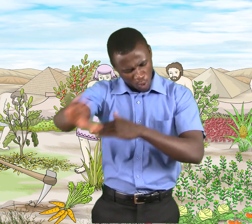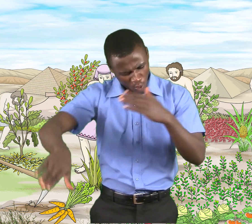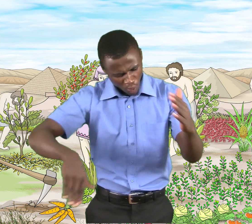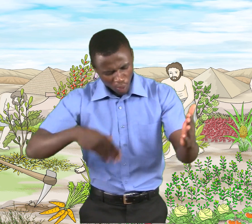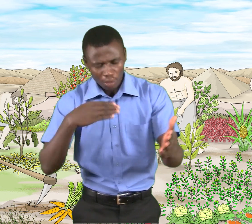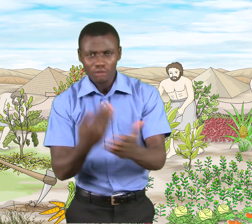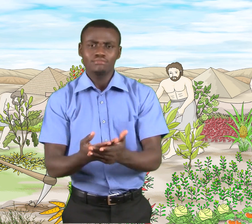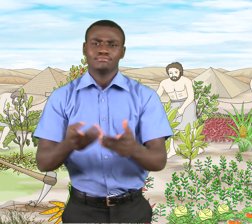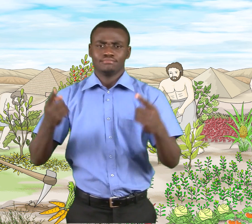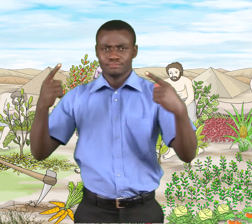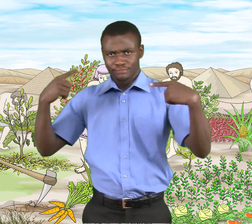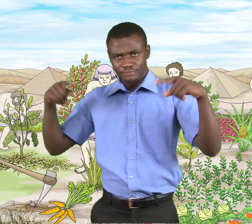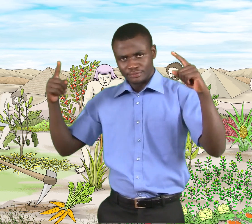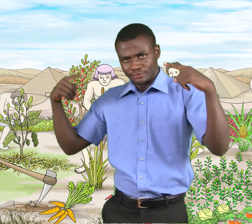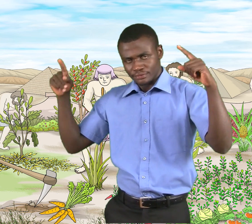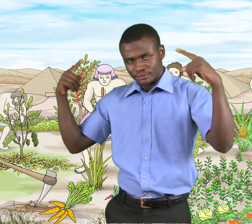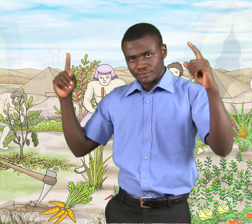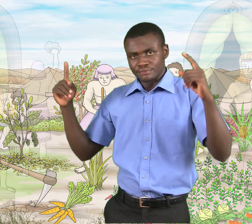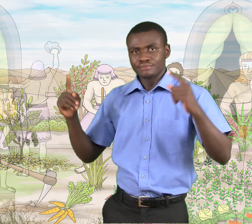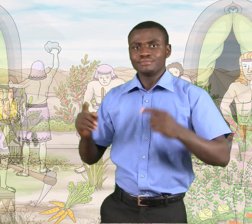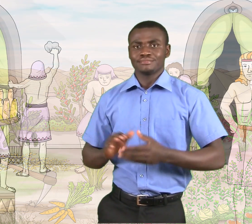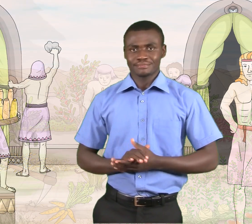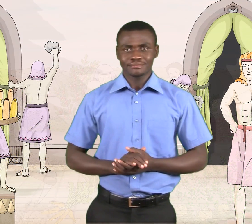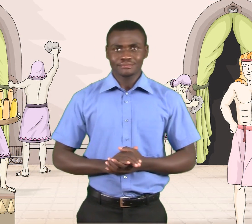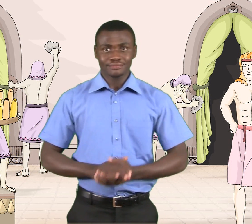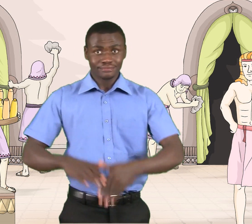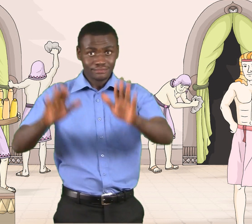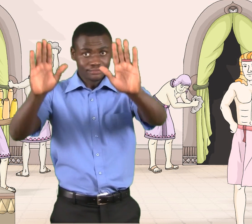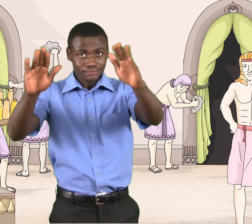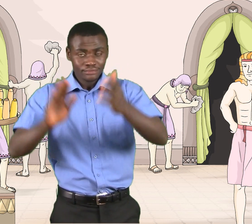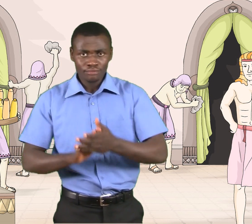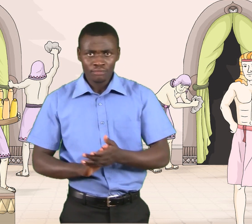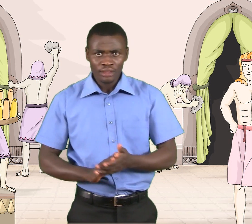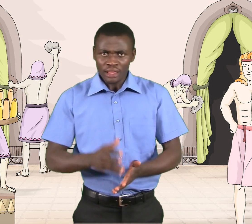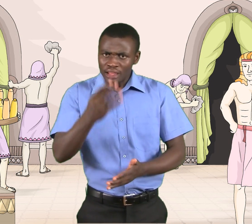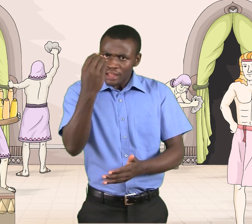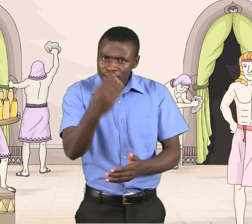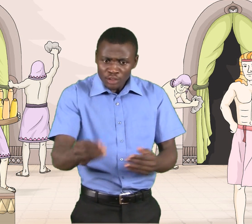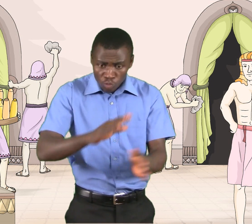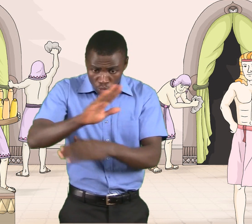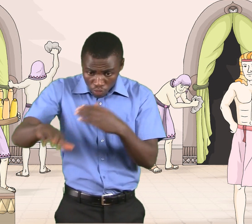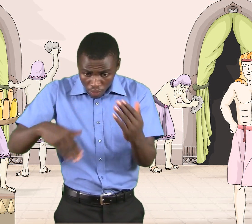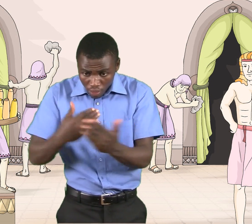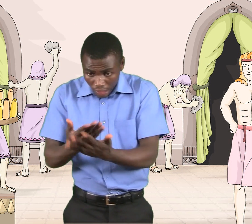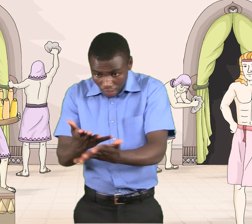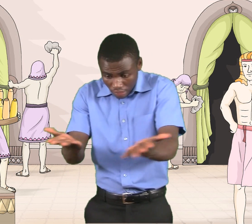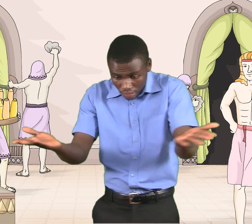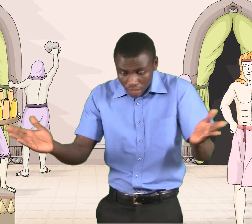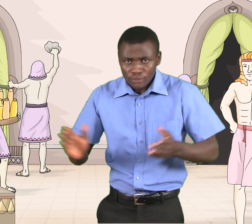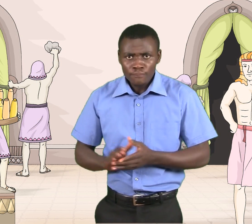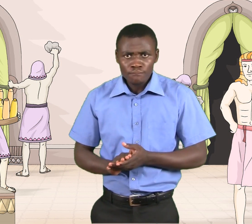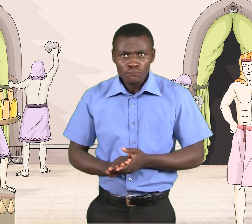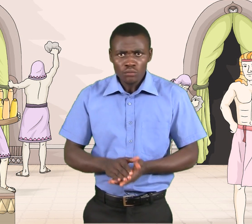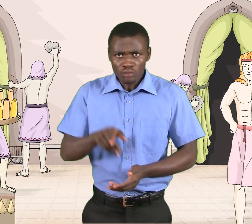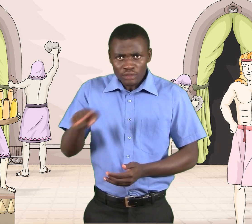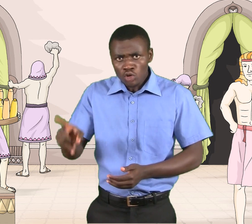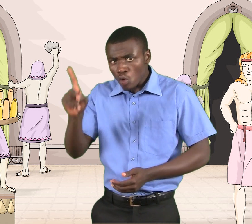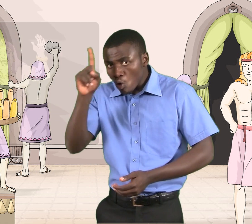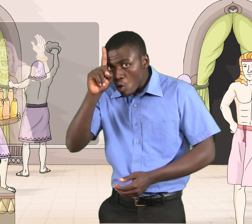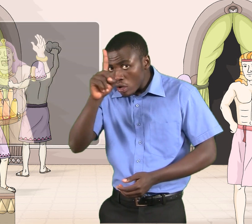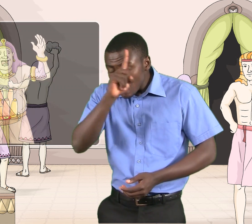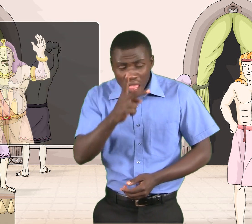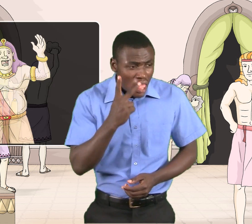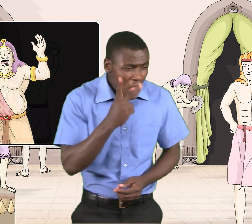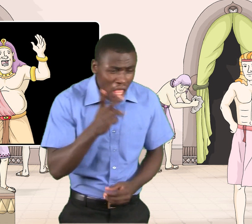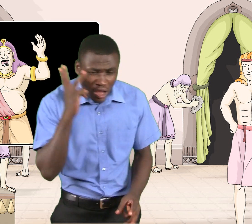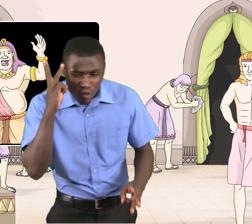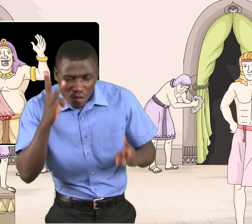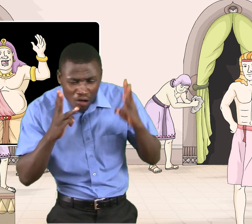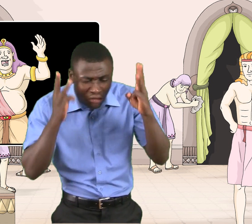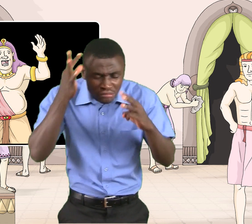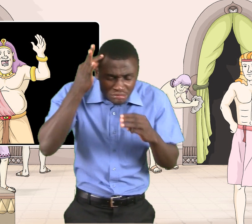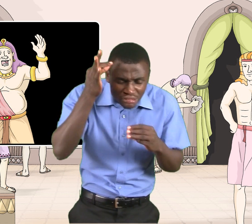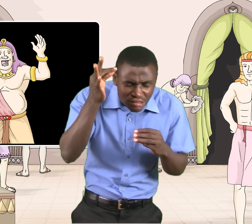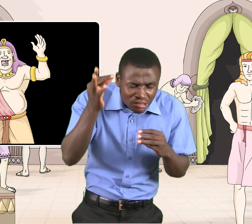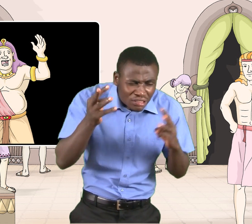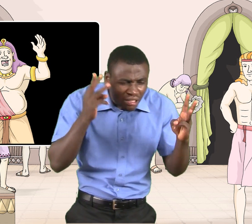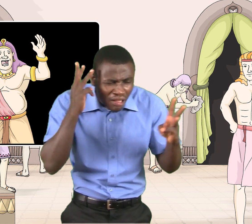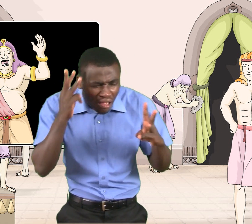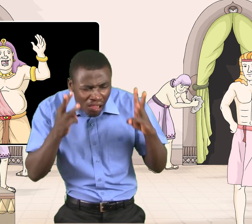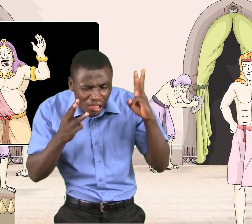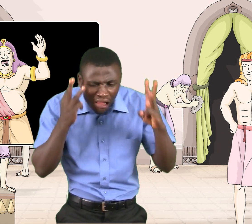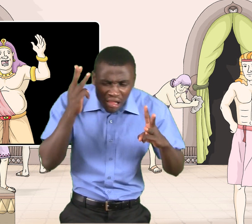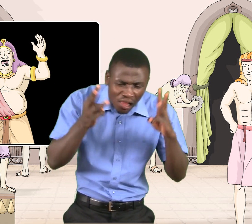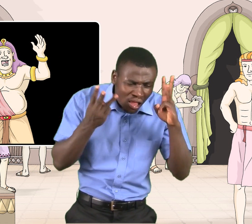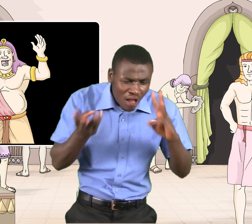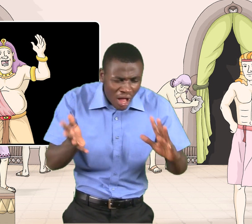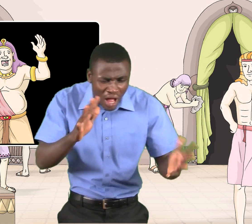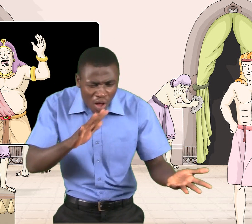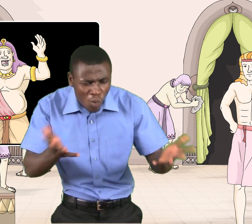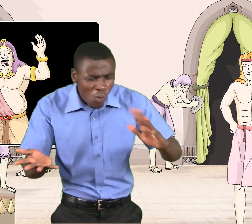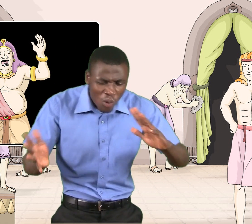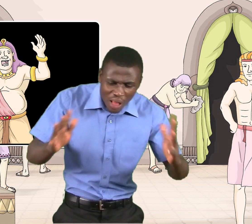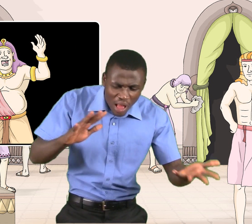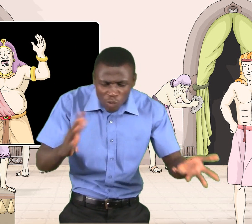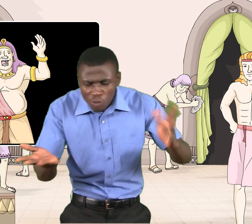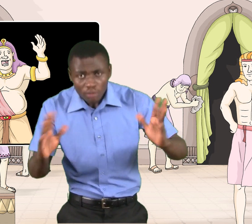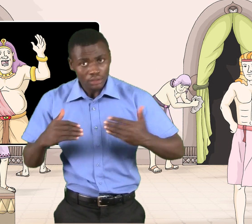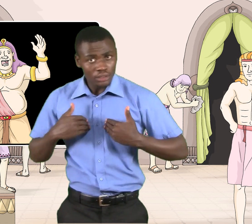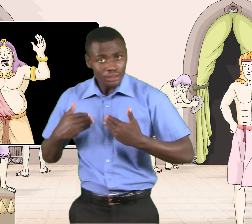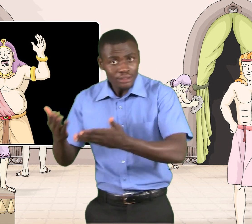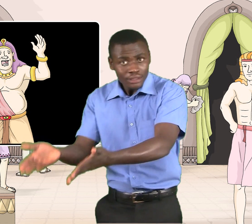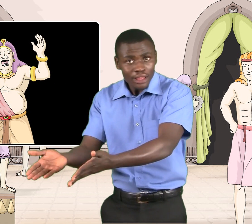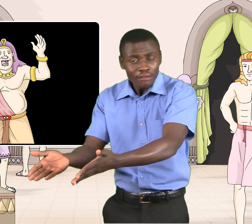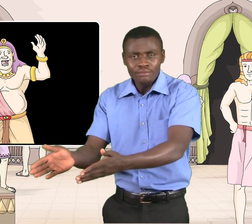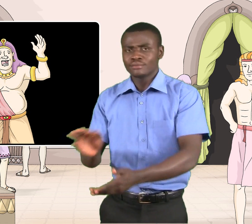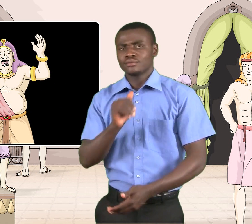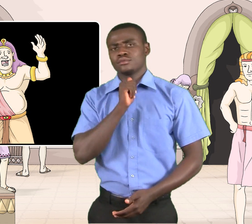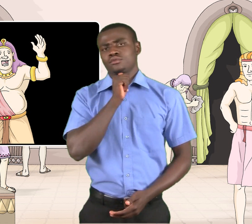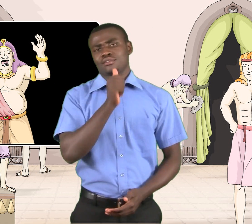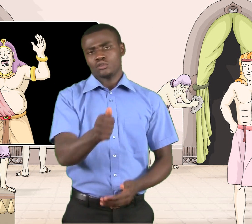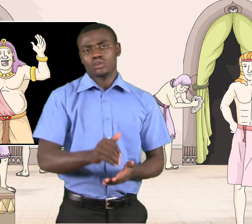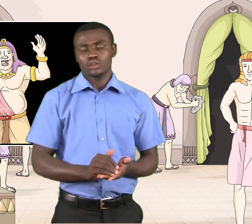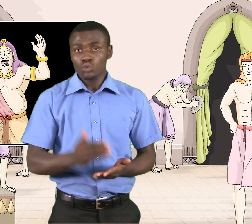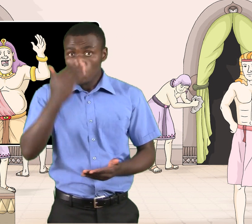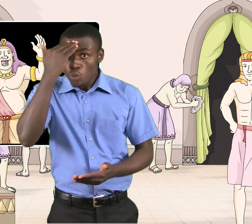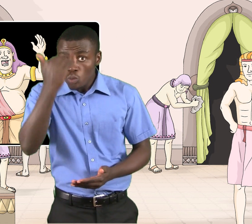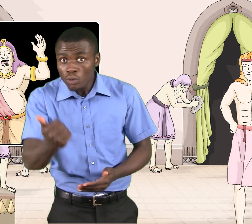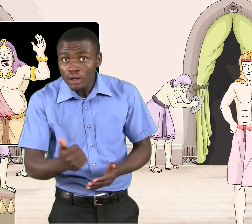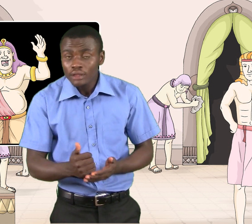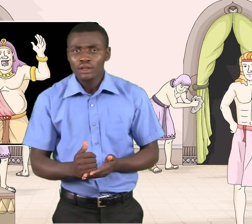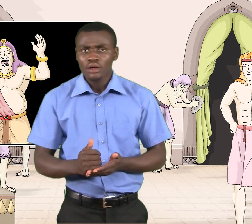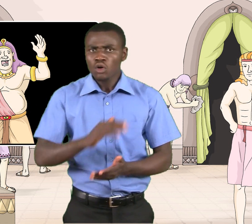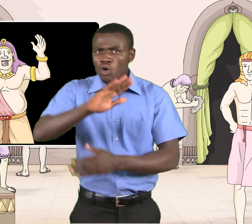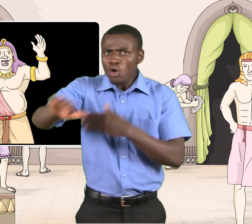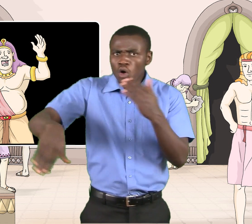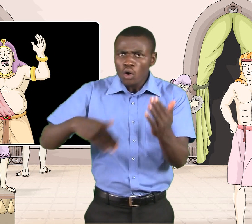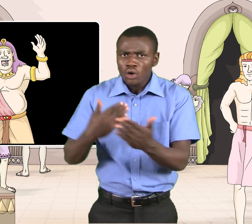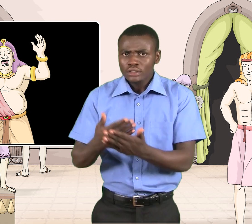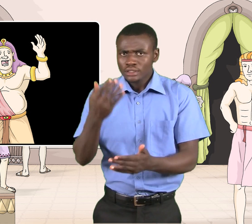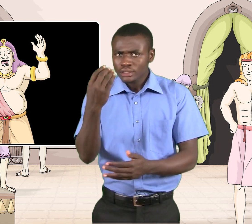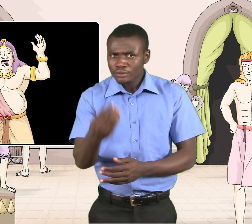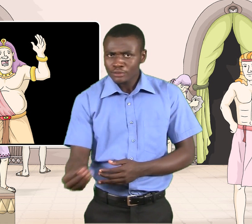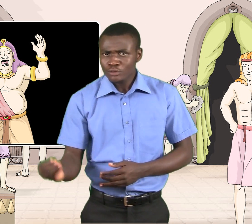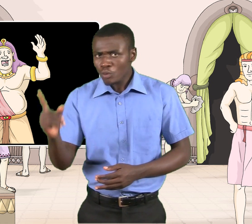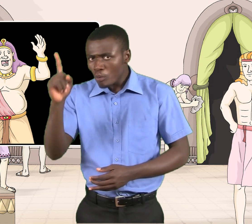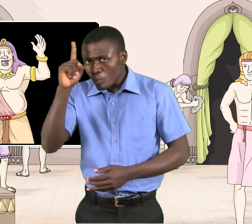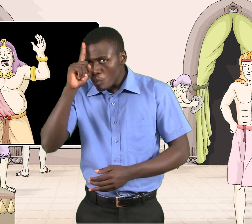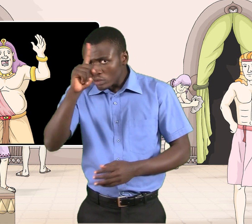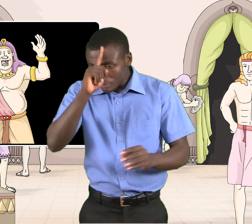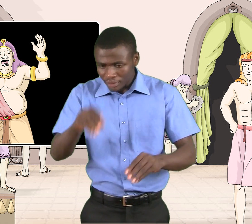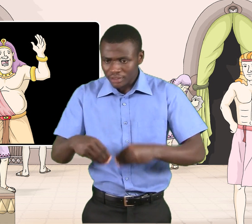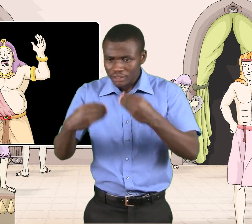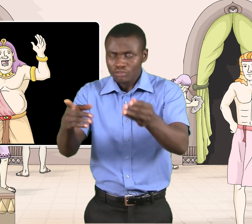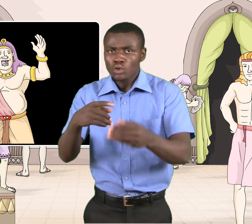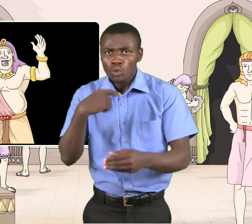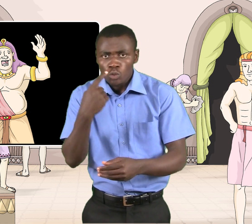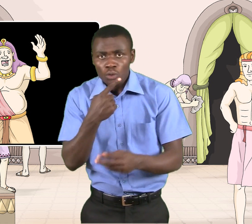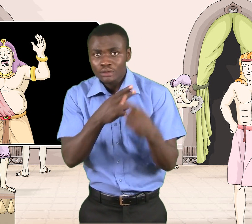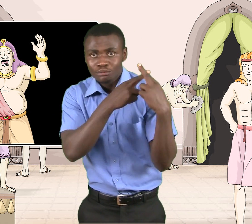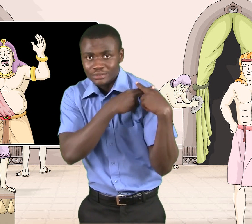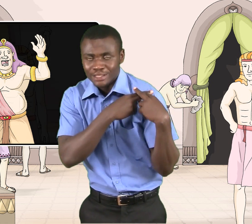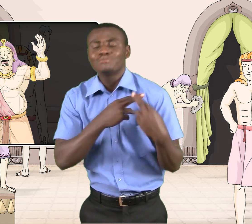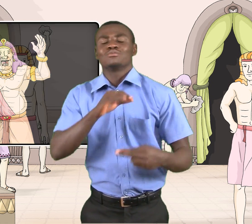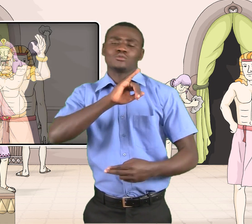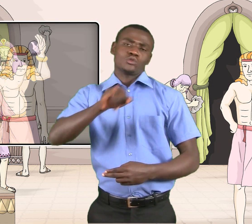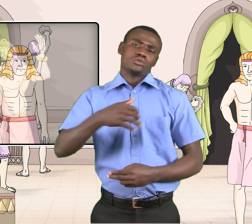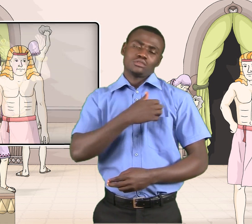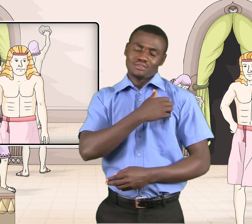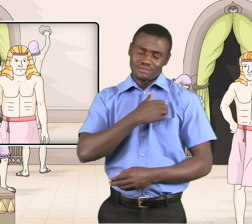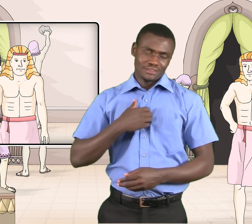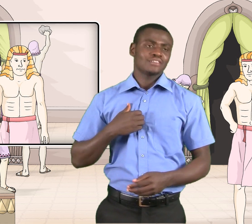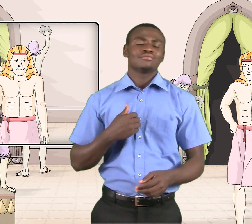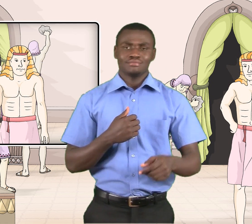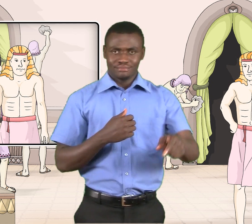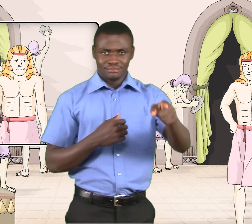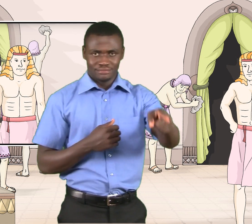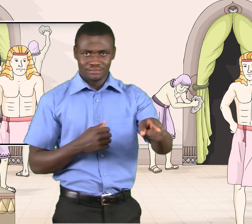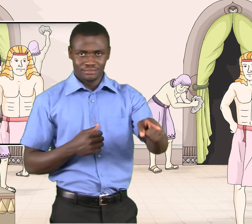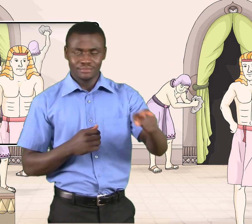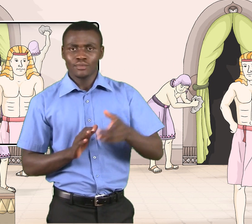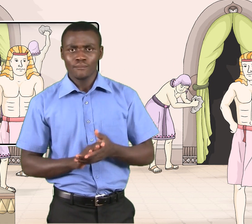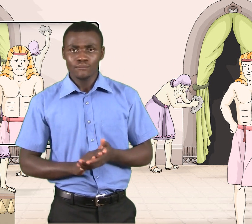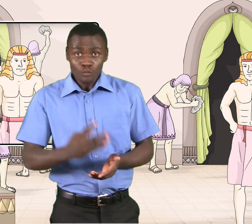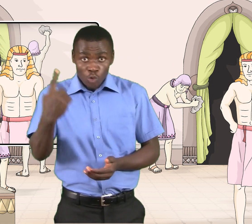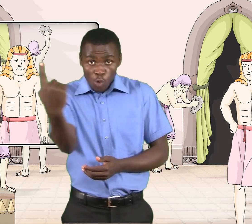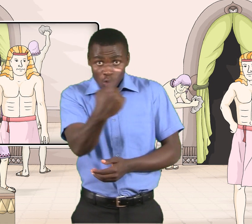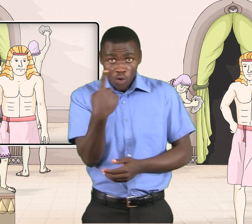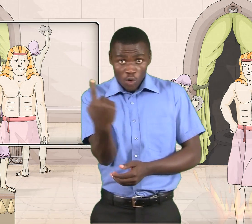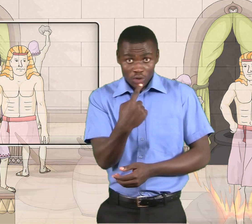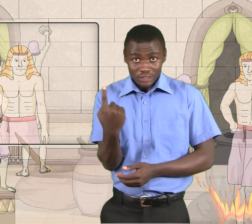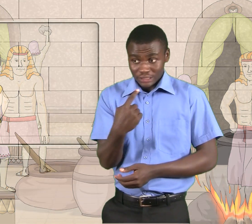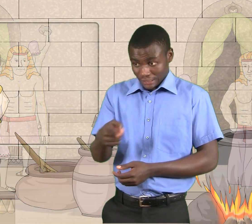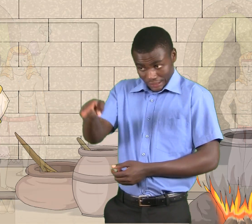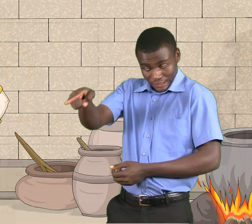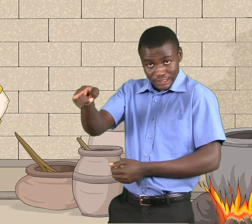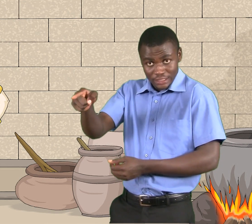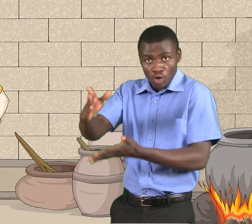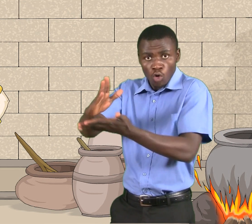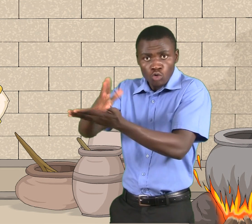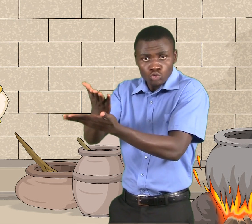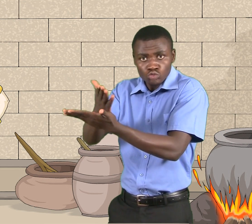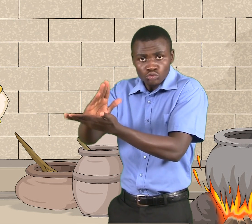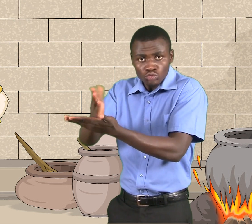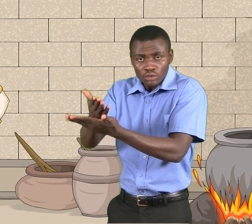So Potiphar left all that he owned in Joseph’s care;